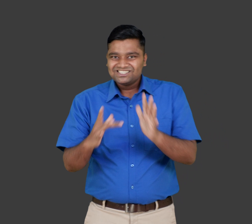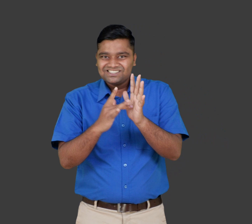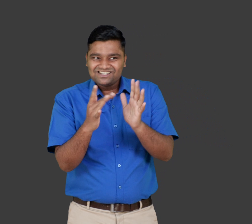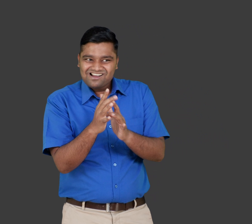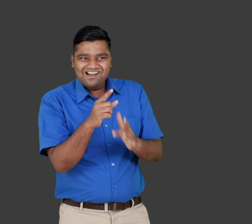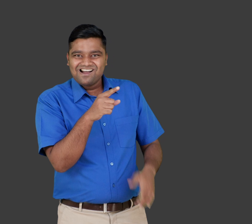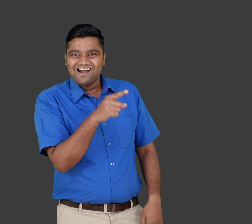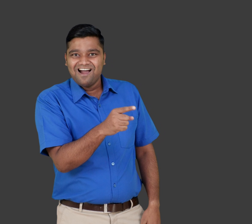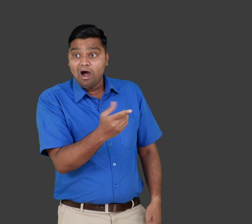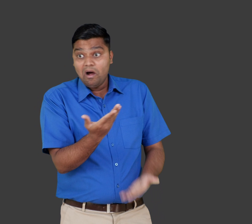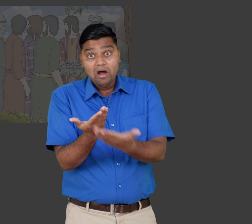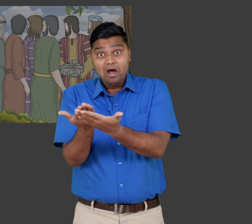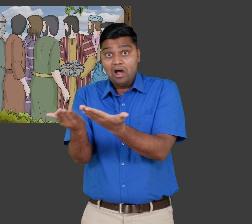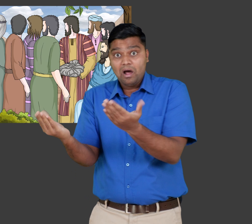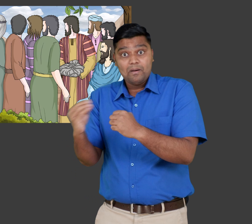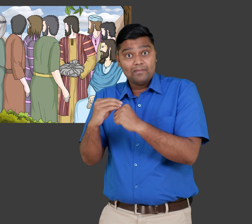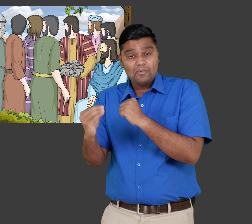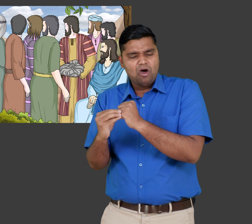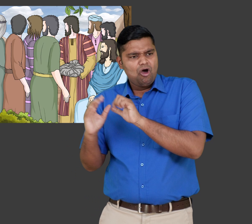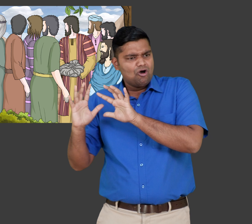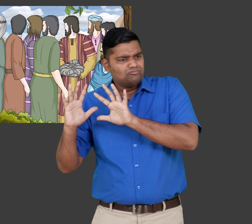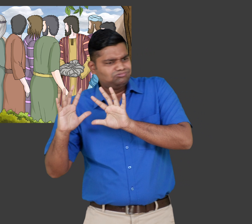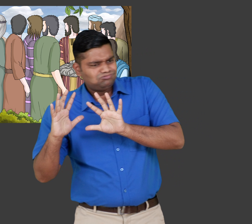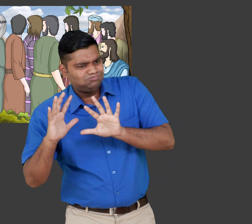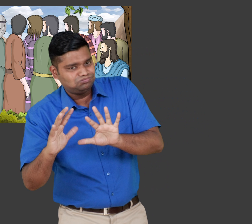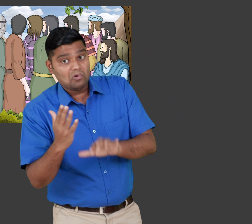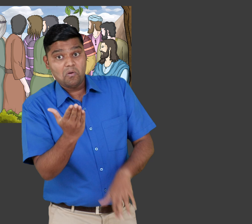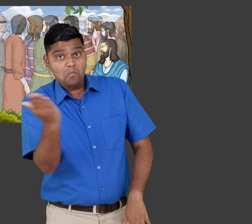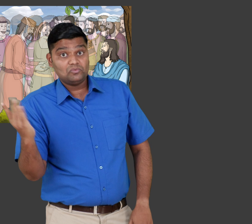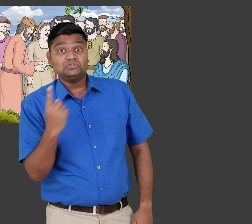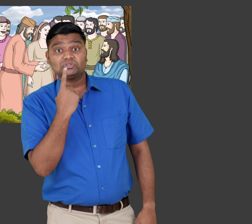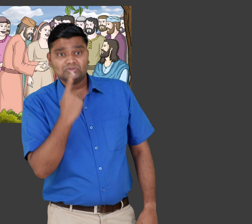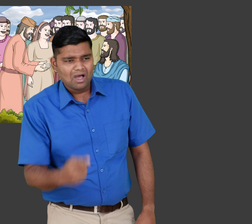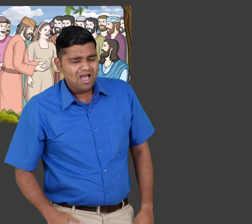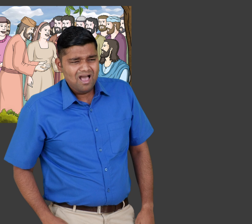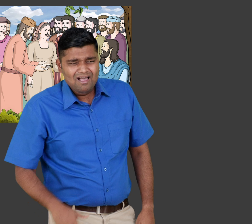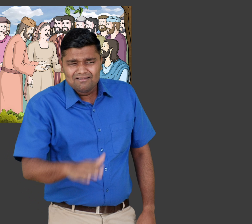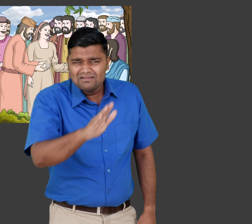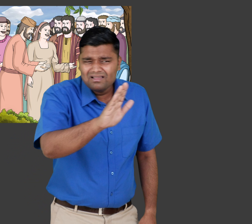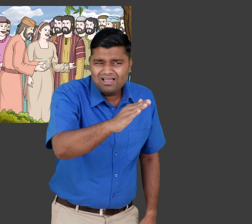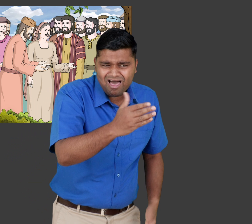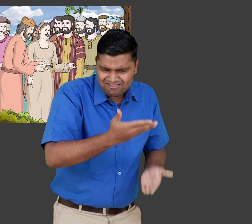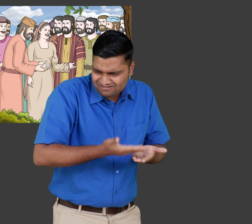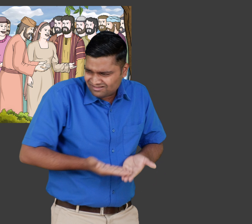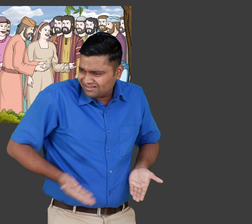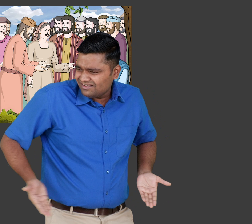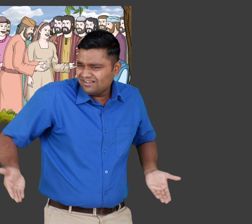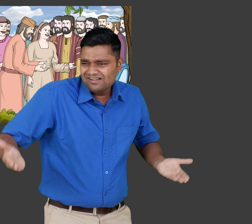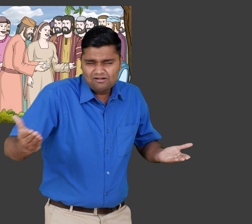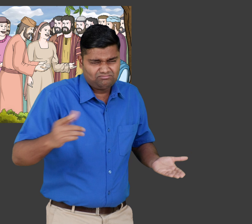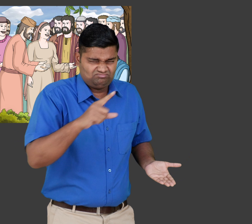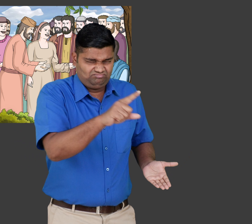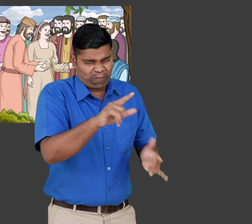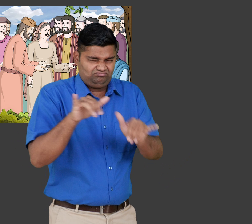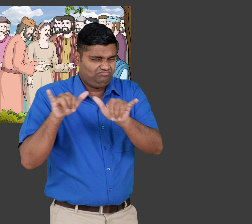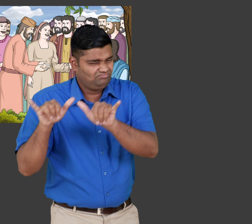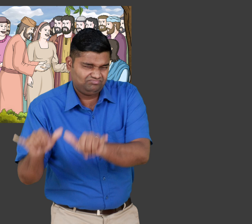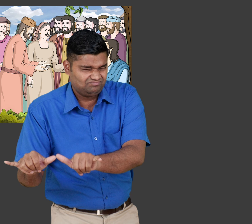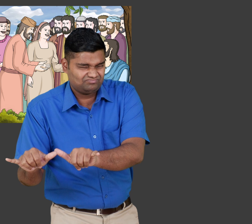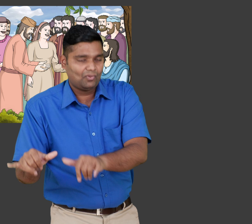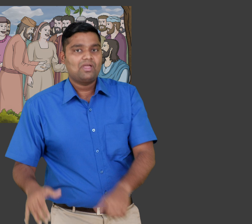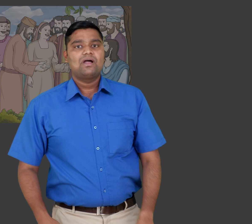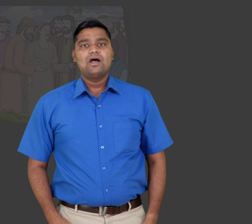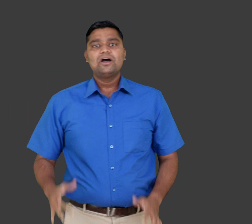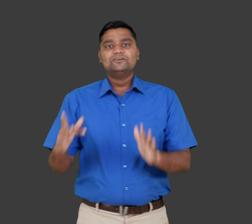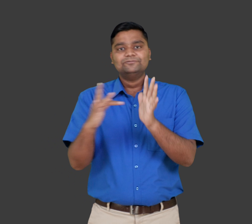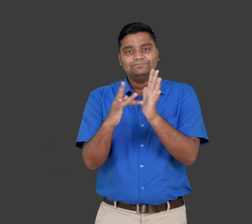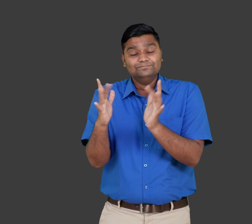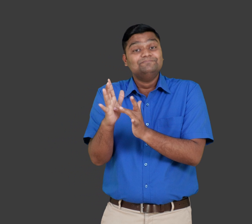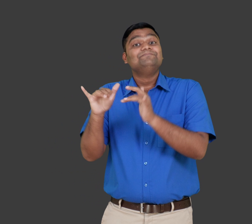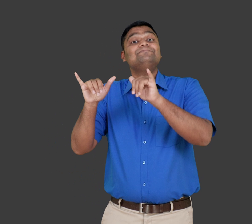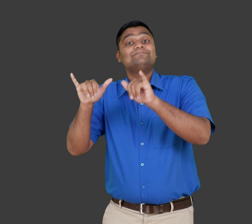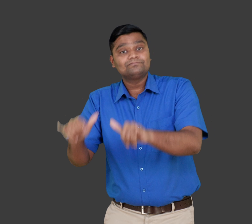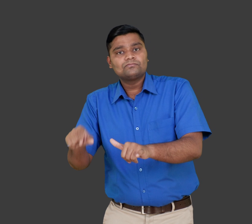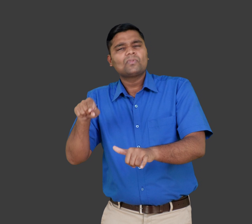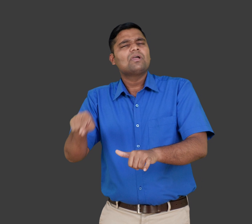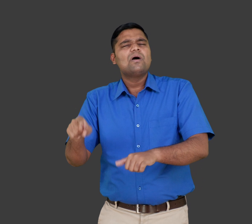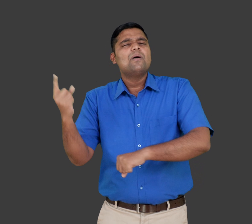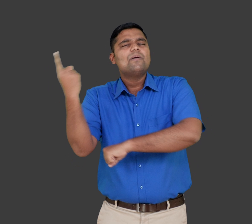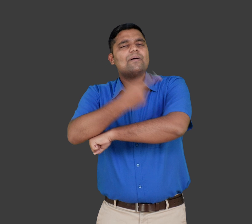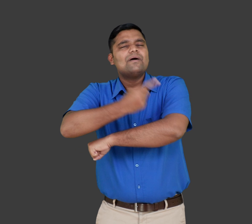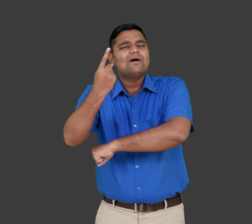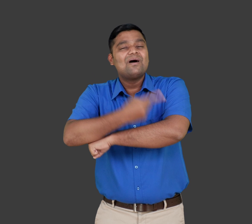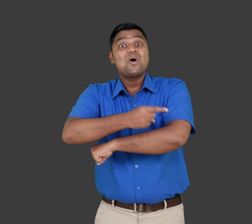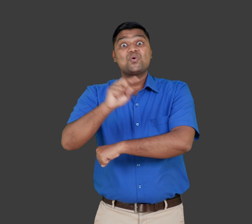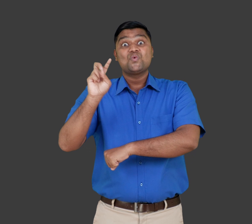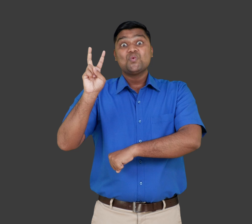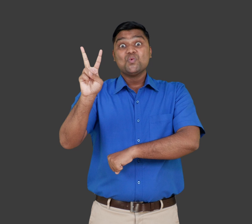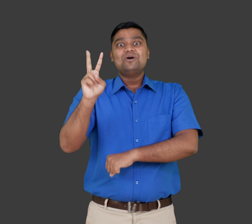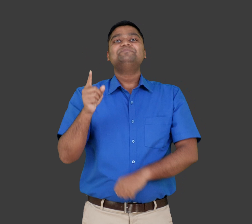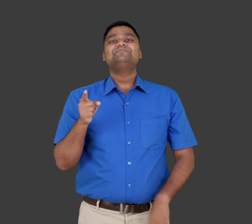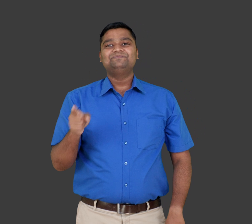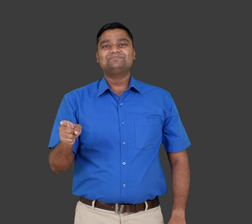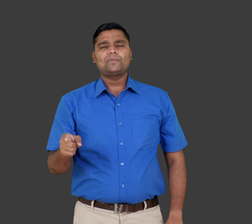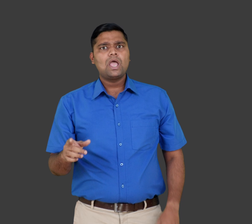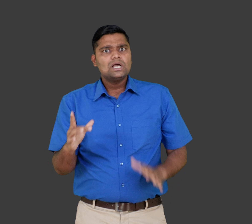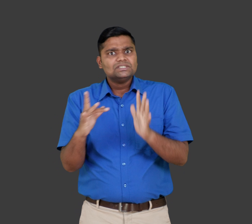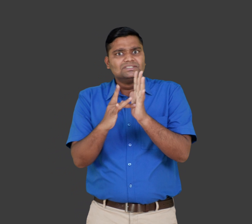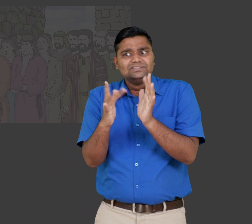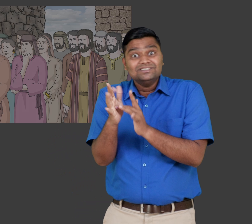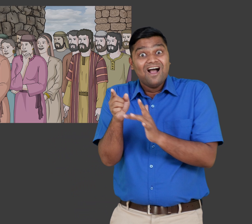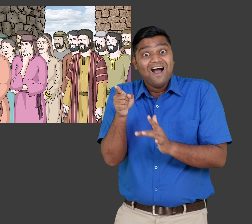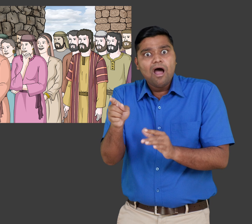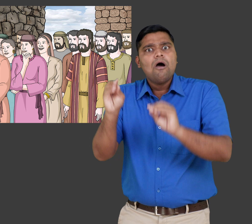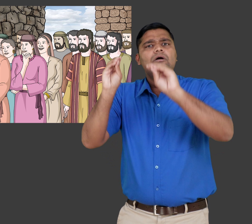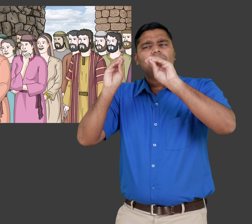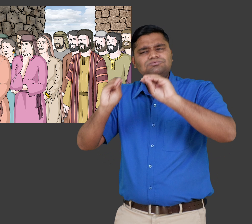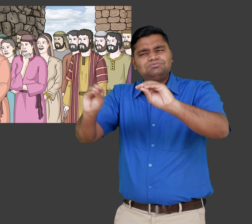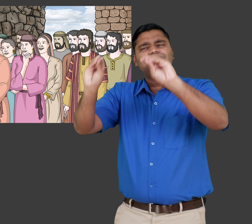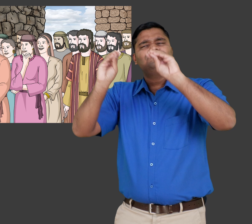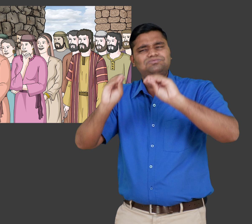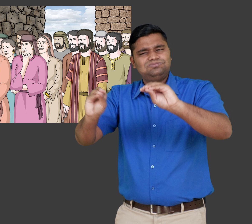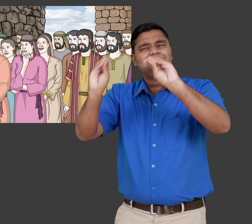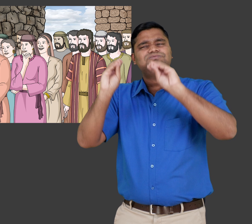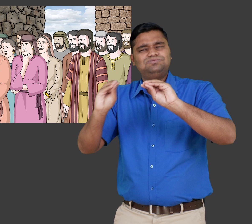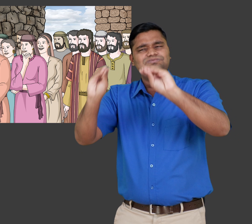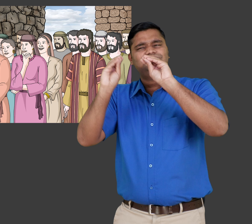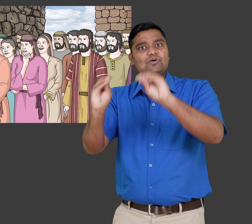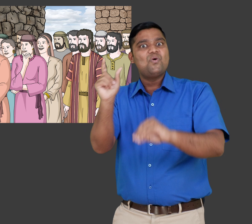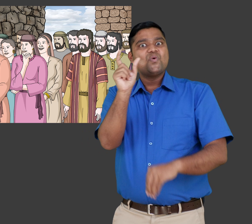Many of the Samaritans from that town believed in Jesus because of the woman’s testimony, “He told me everything I ever did.”